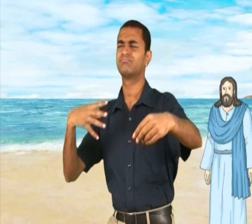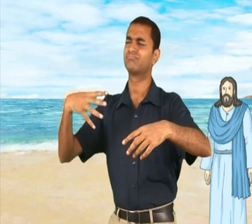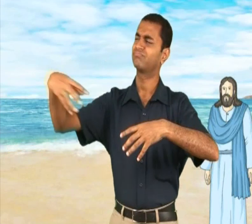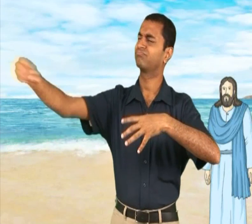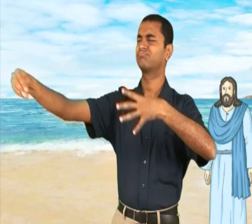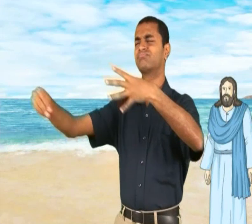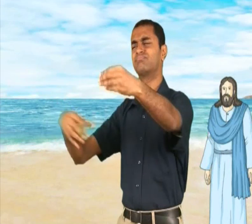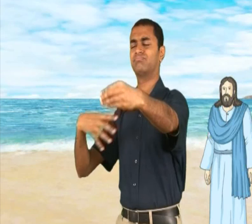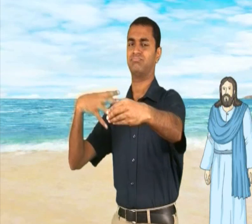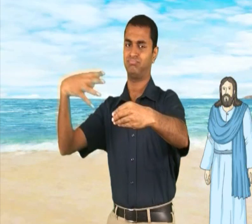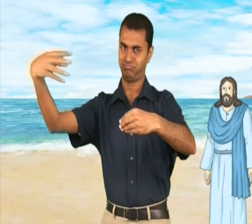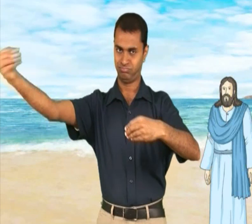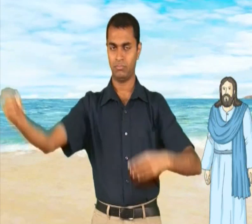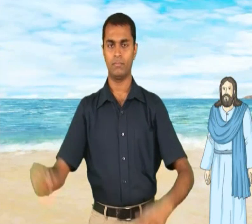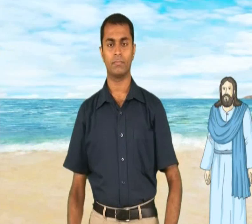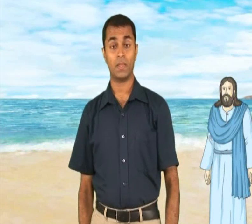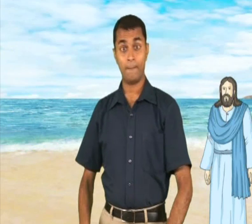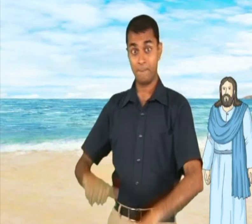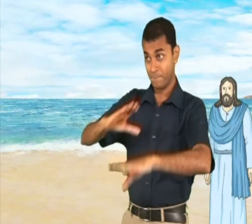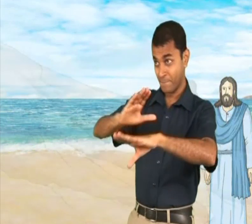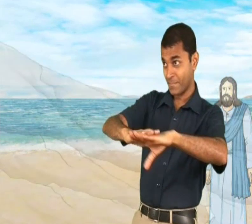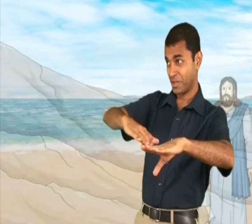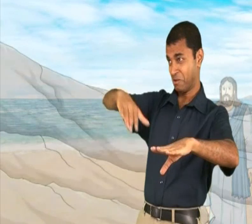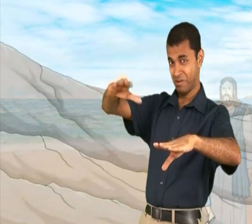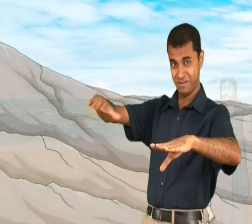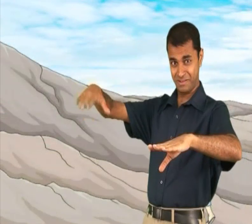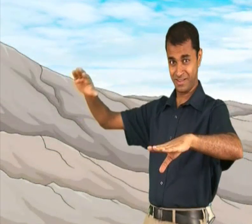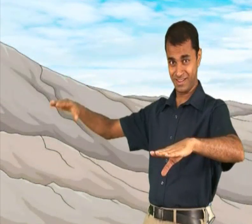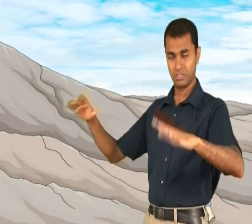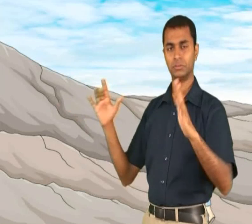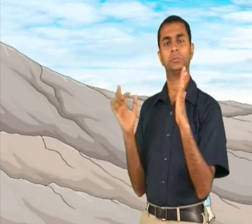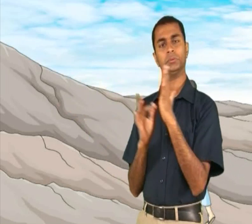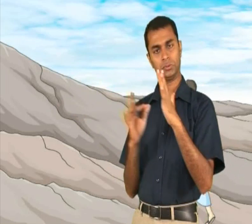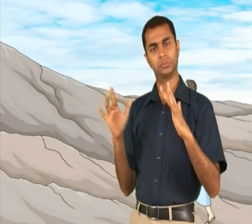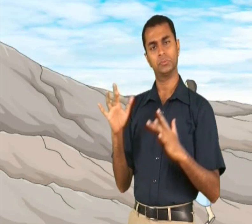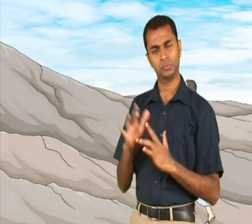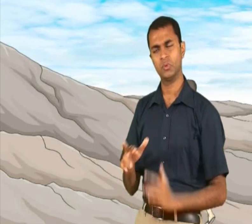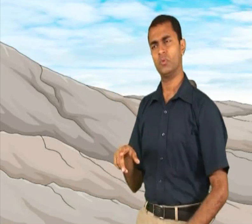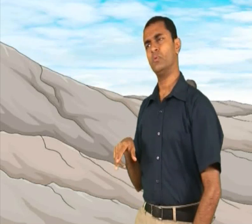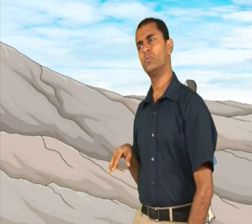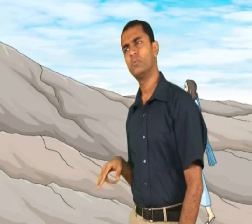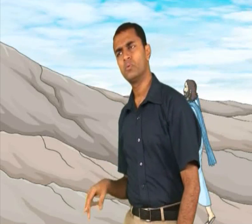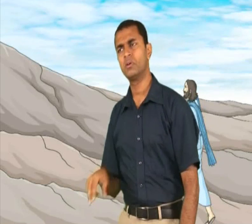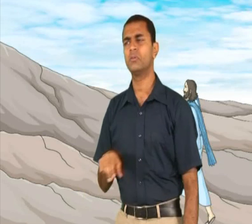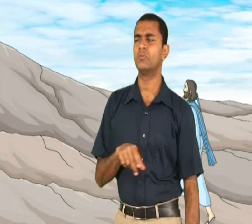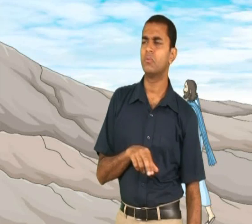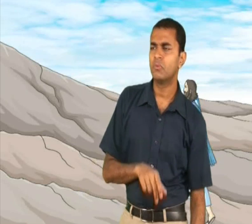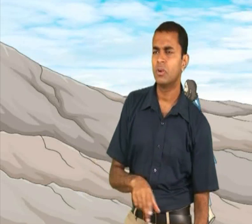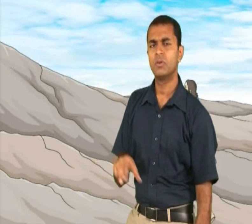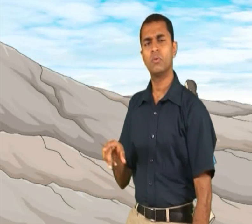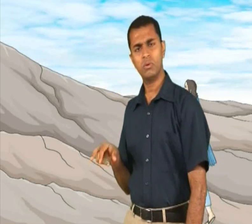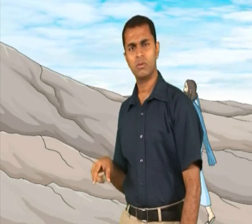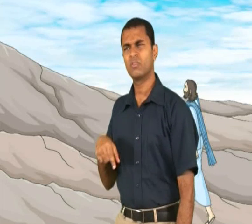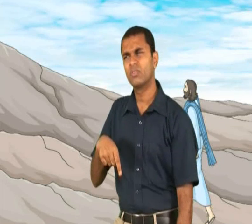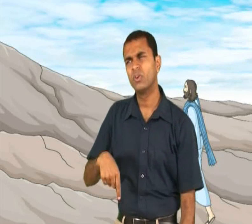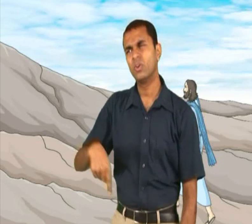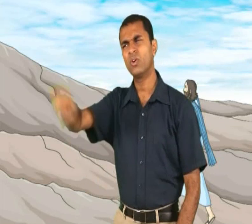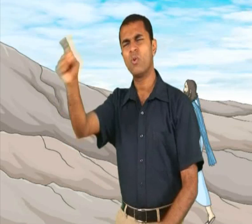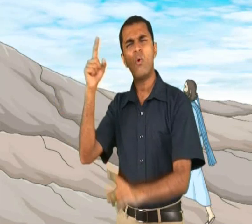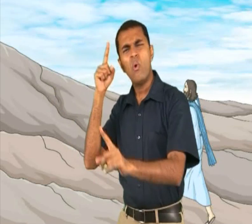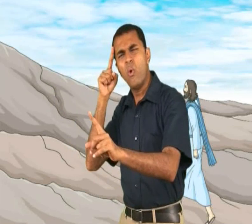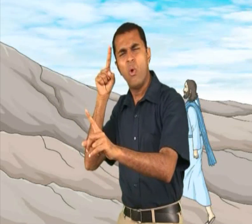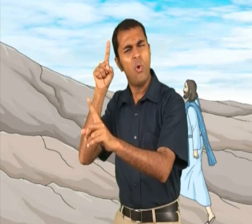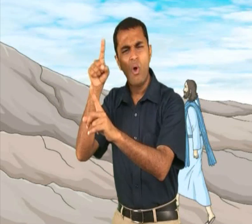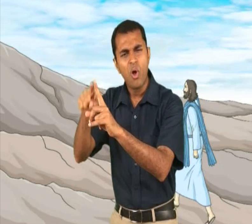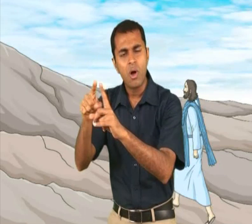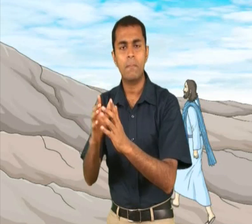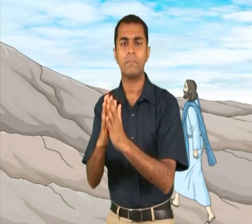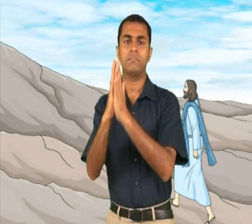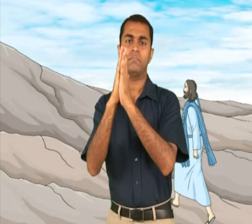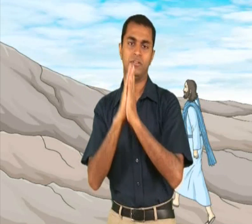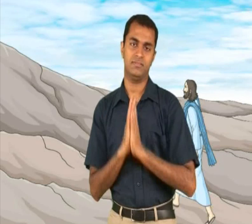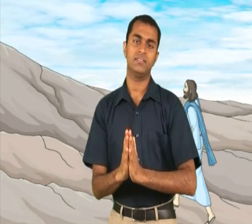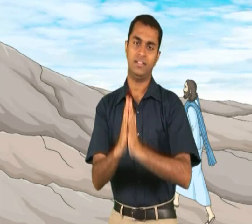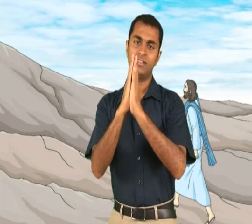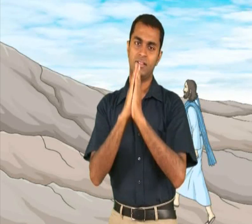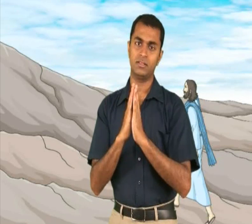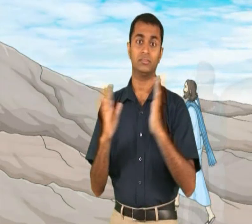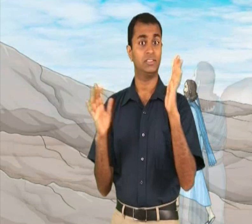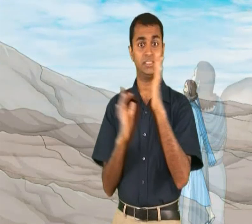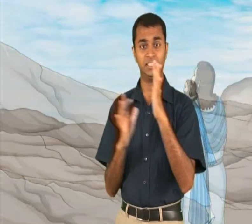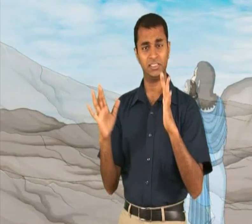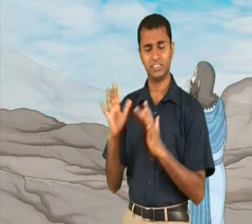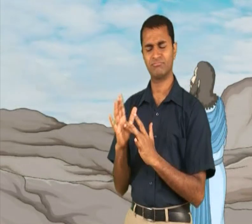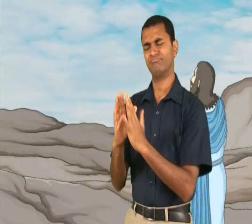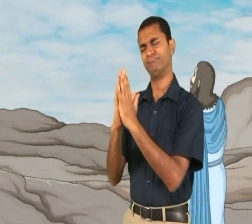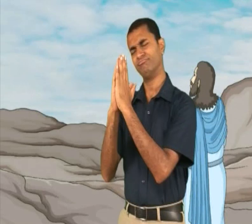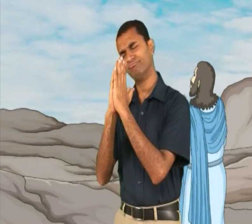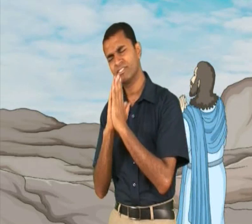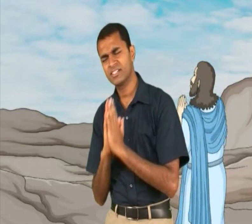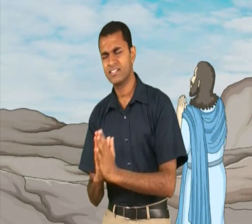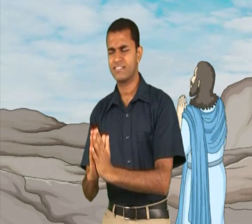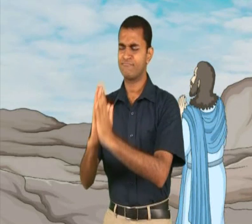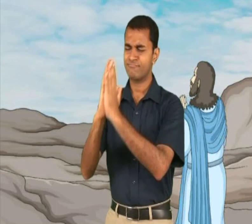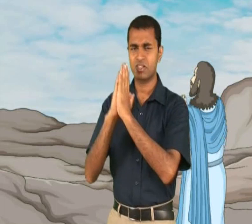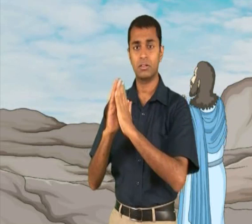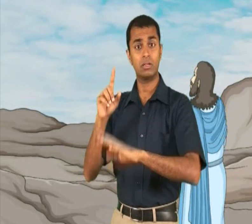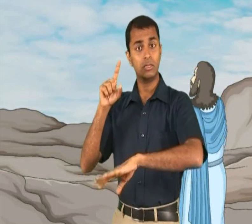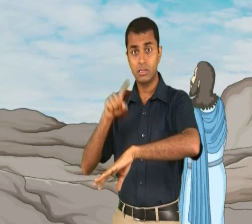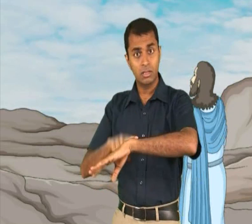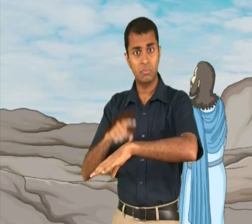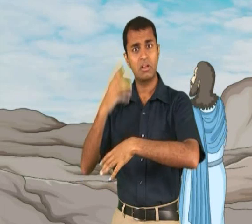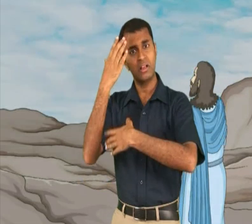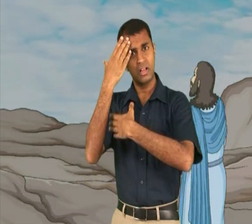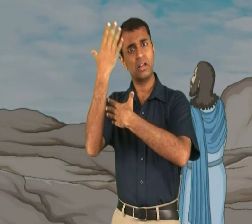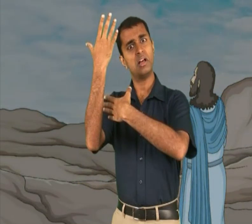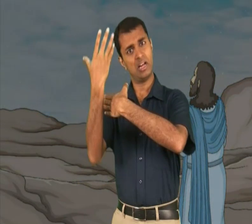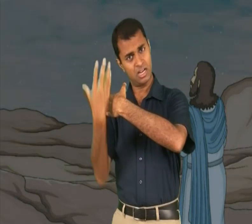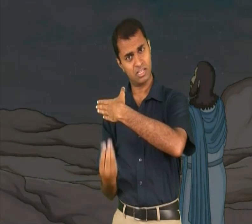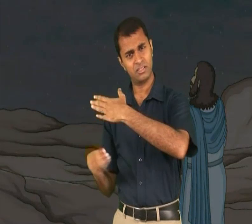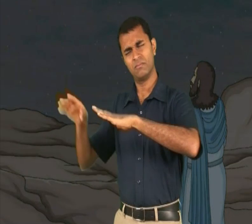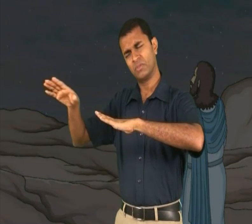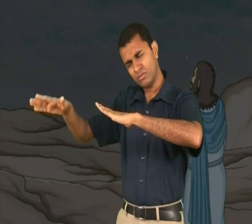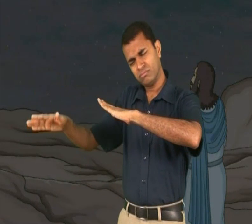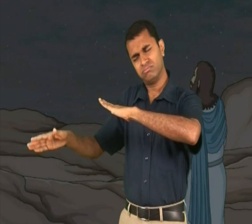After He had sent them away, He went up on the mountain by Himself to pray.